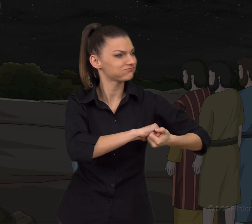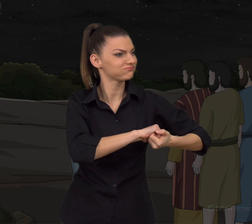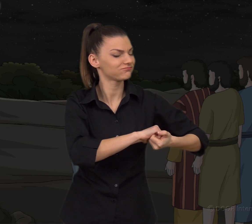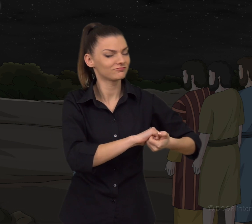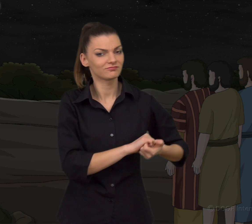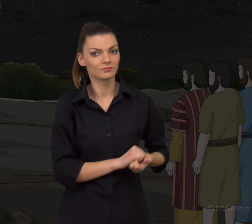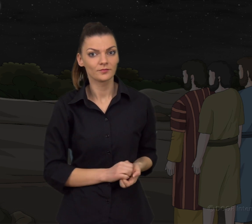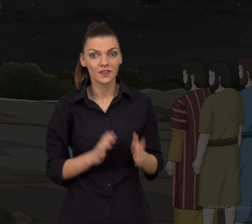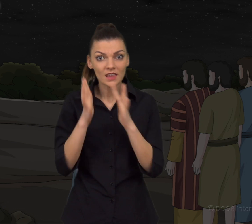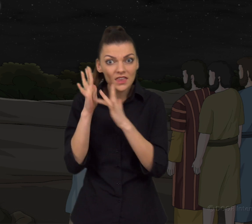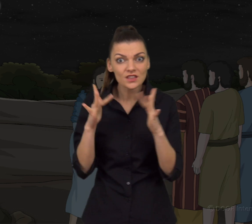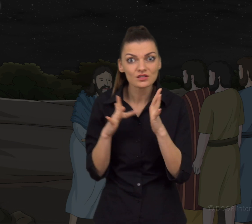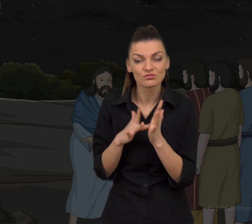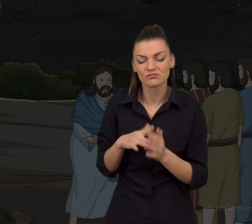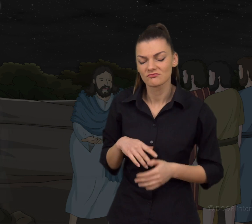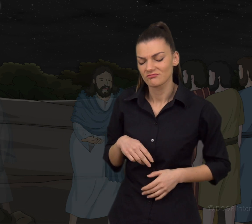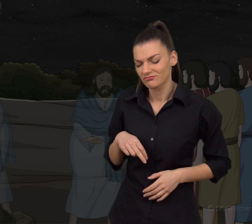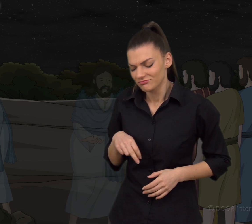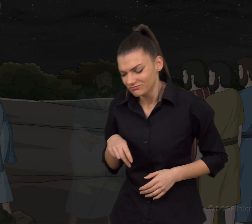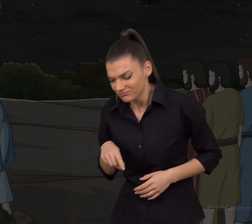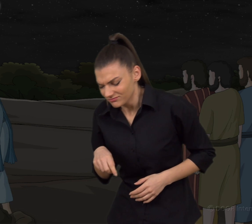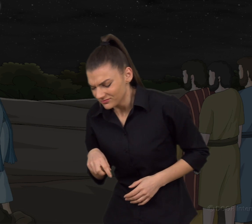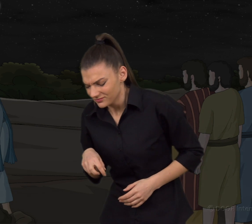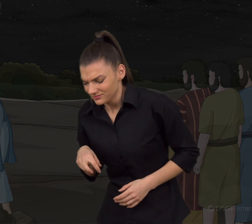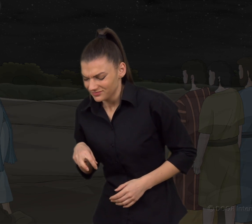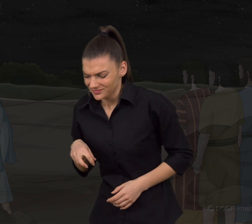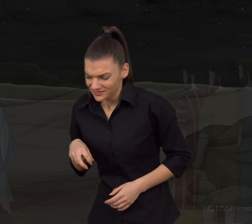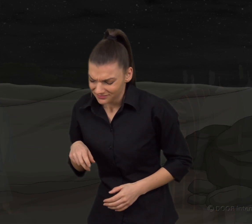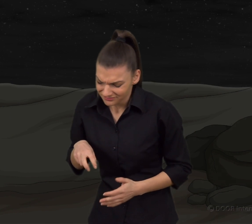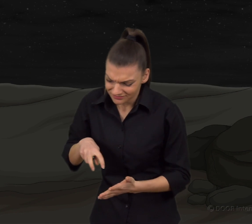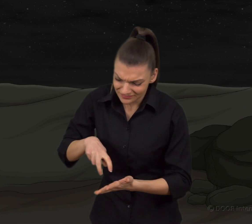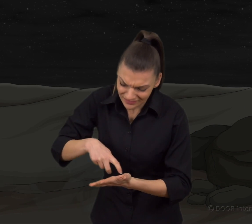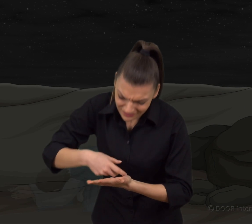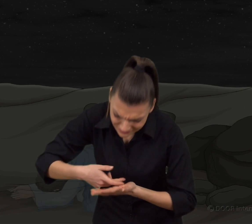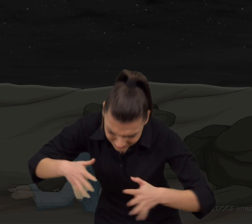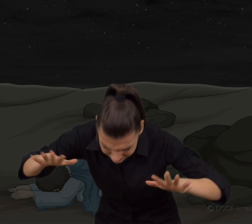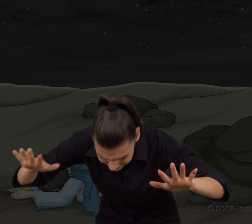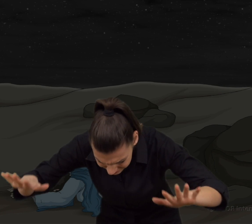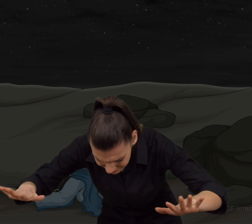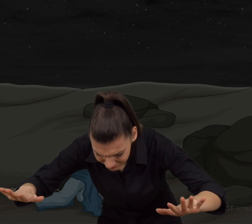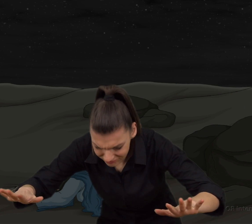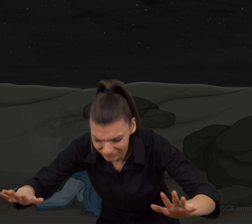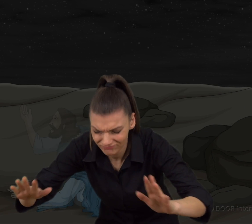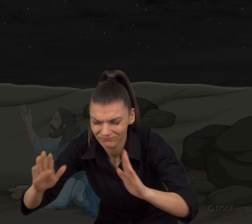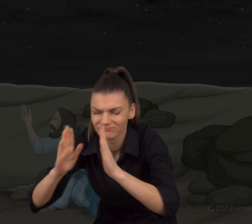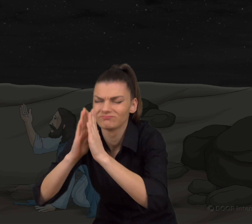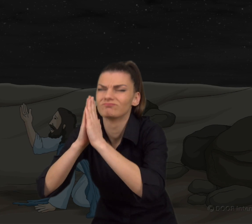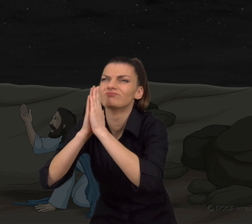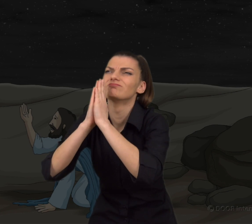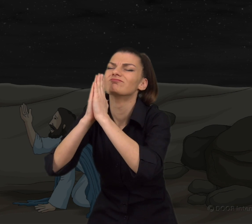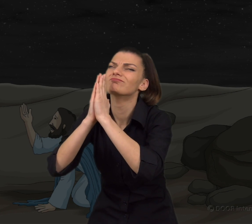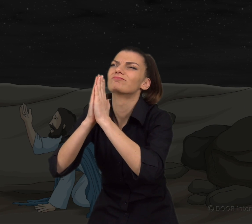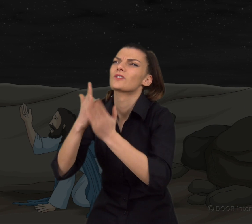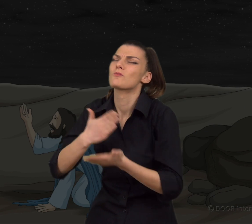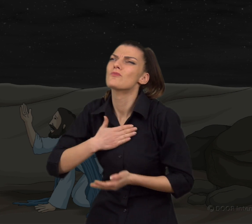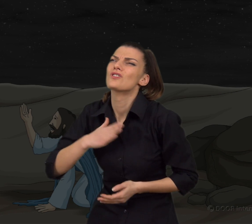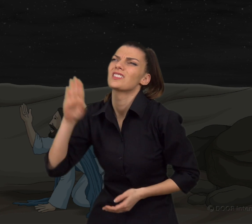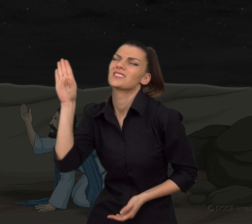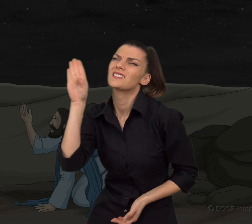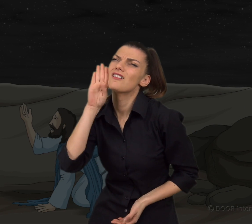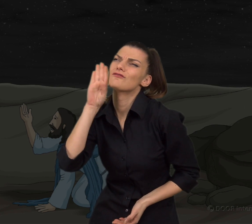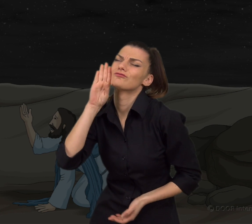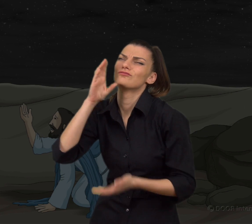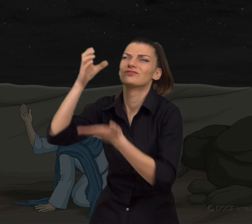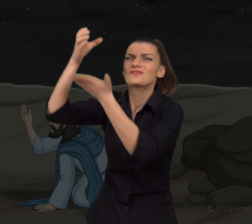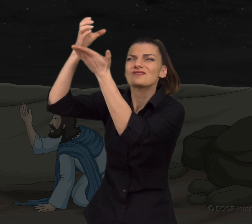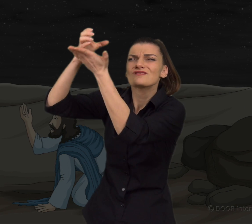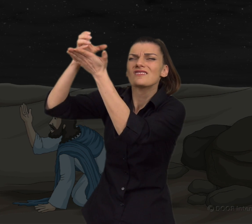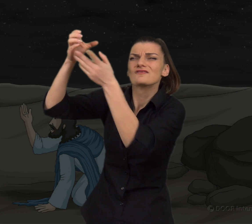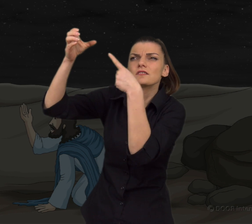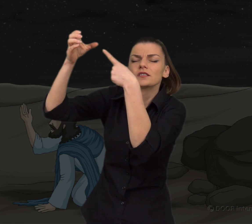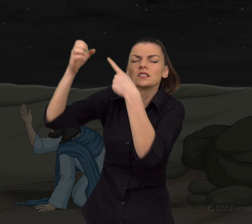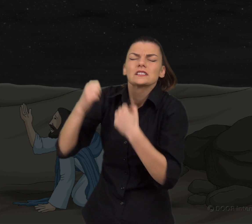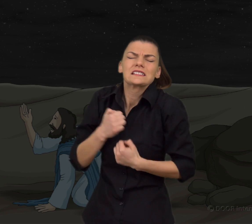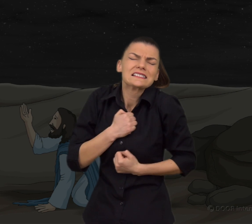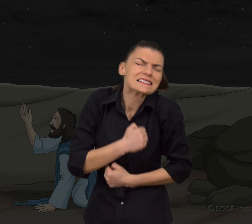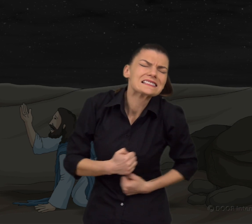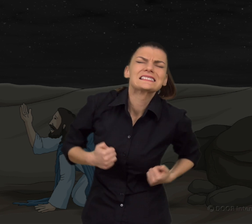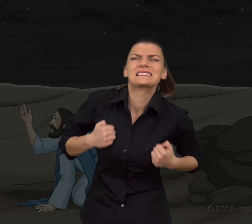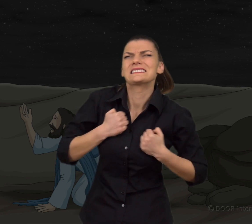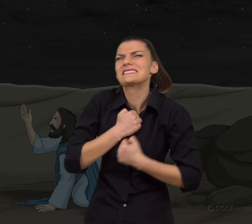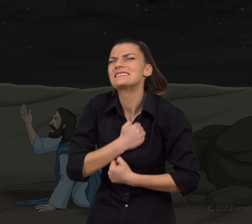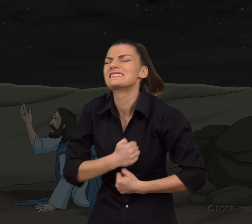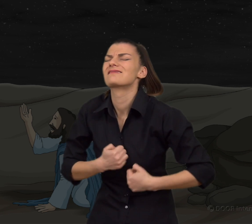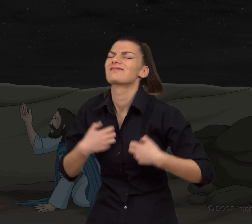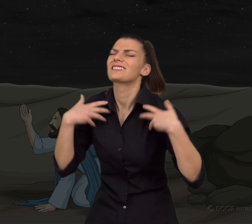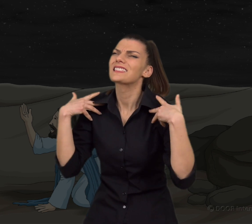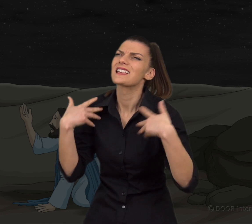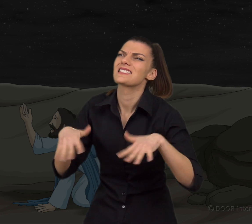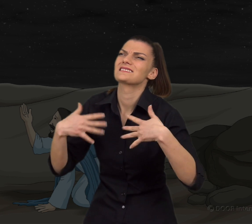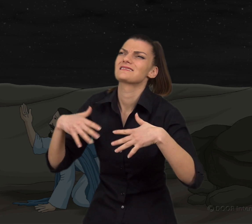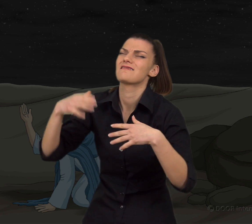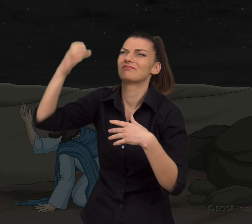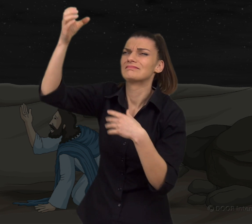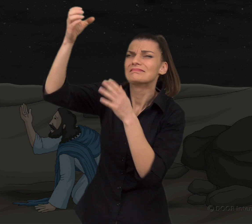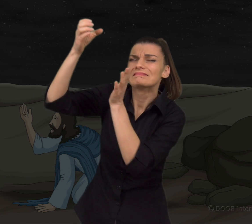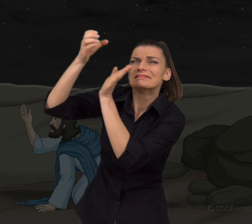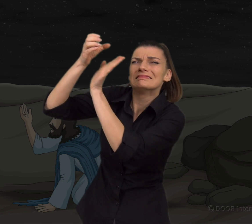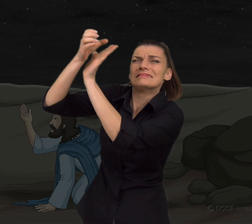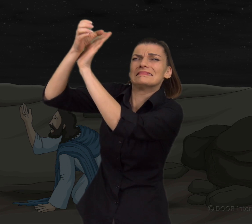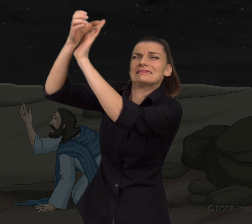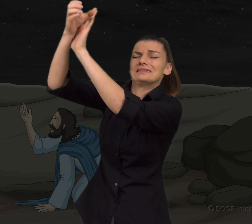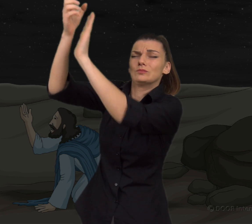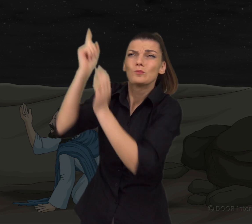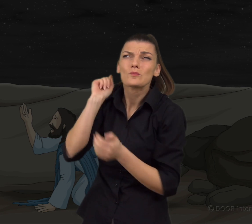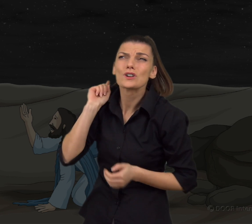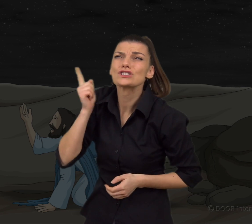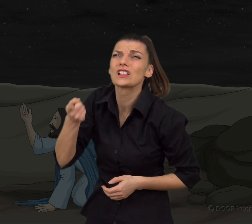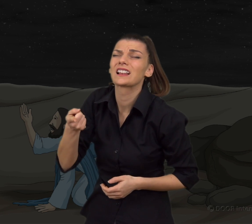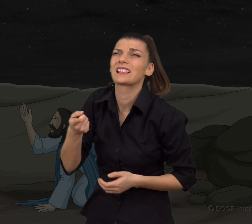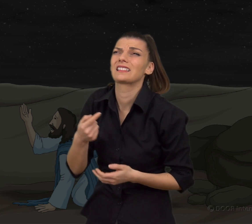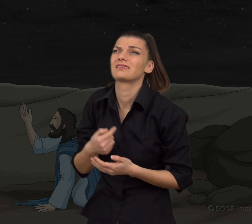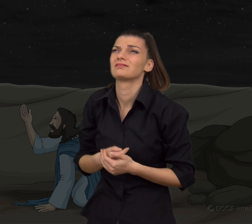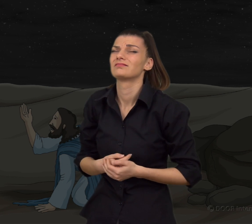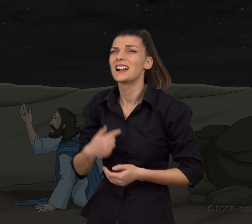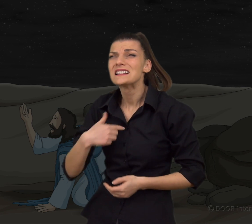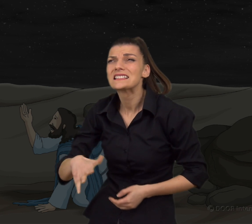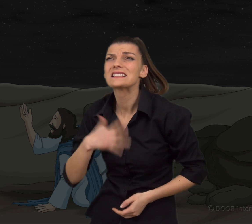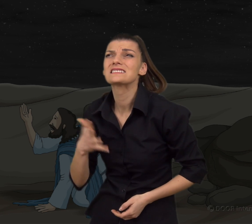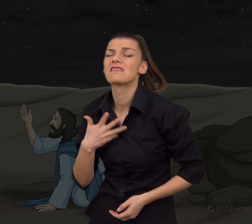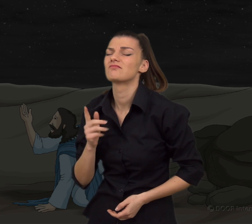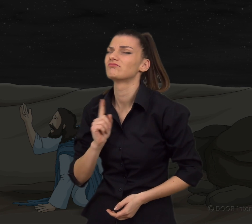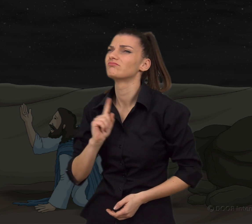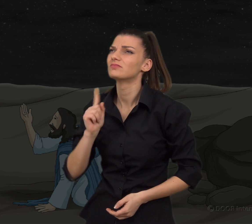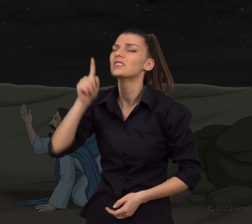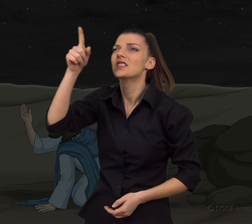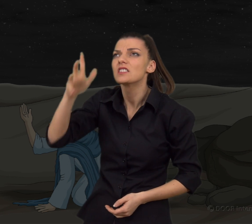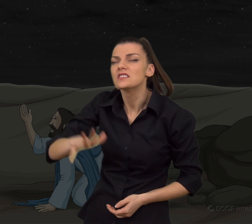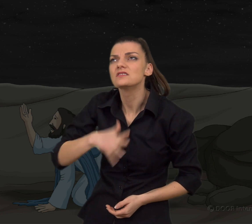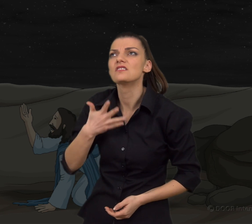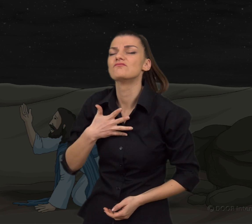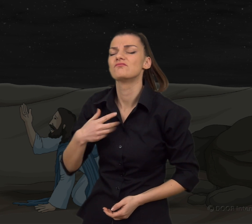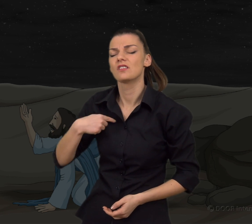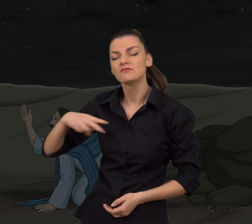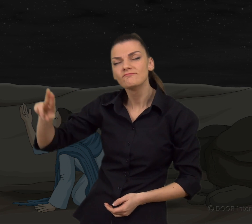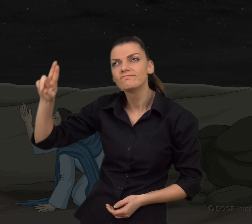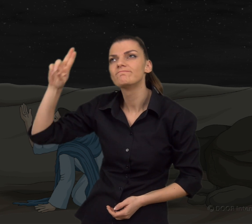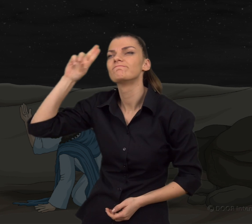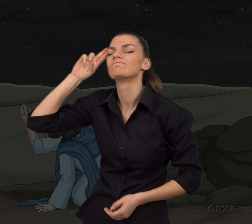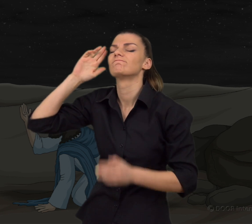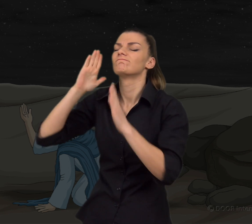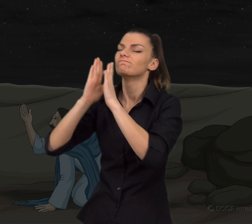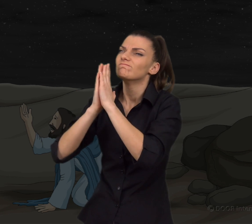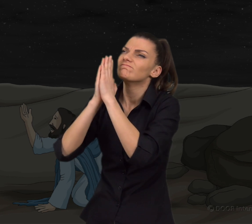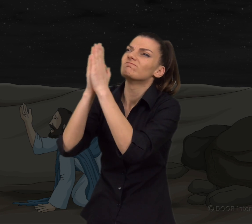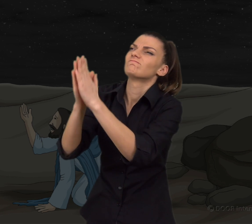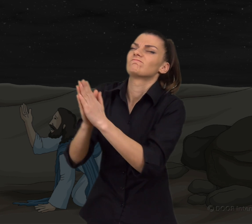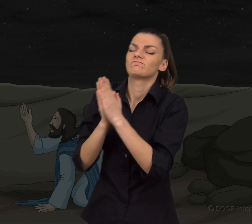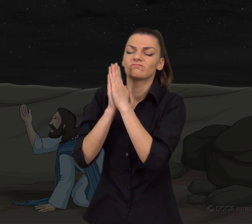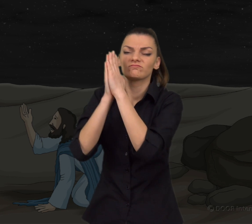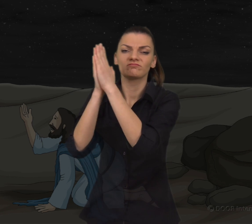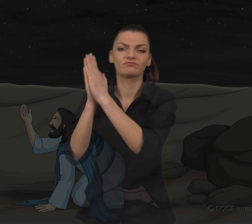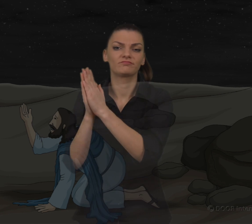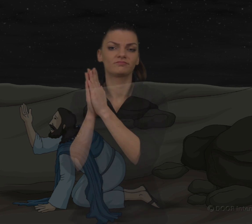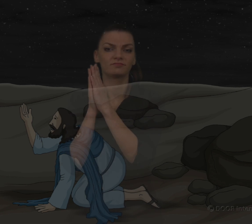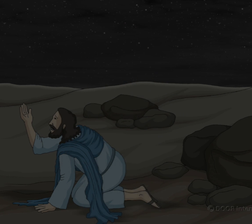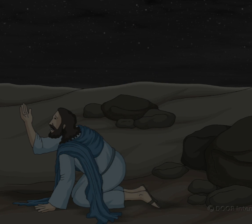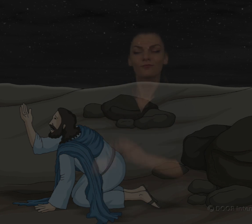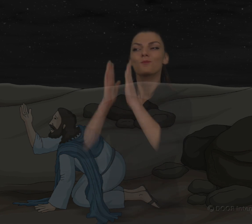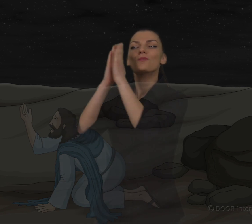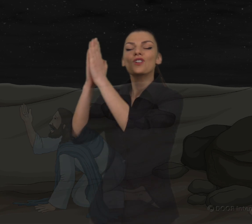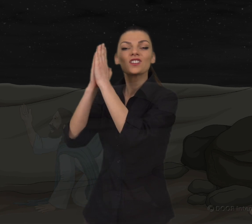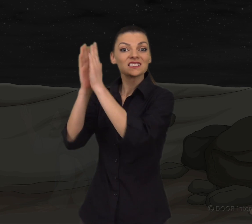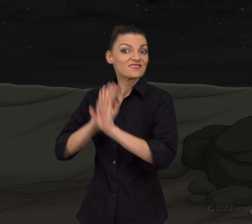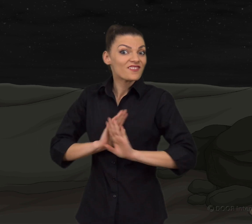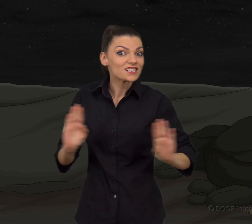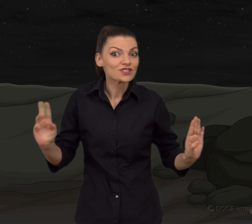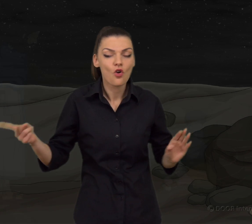Going a little farther, He fell facedown and prayed, “My Father, if it is possible, let this cup pass from Me. Yet not as I will, but as You will.”